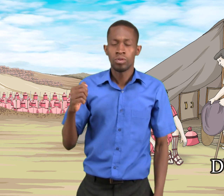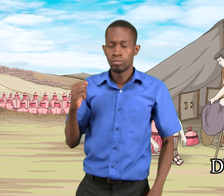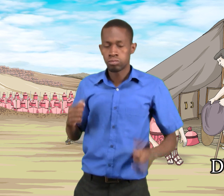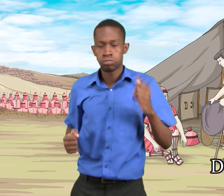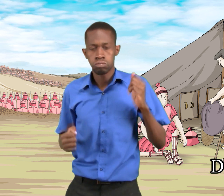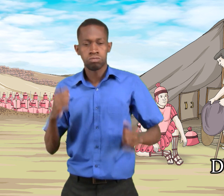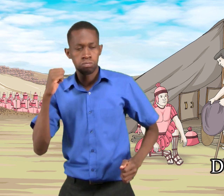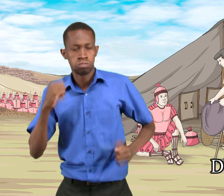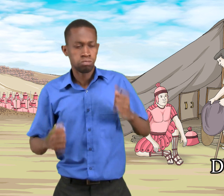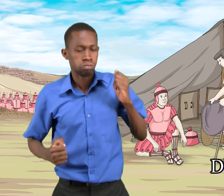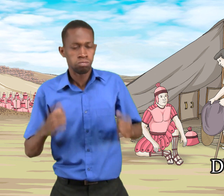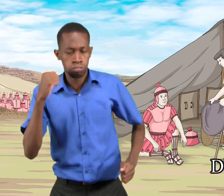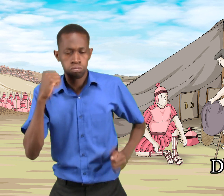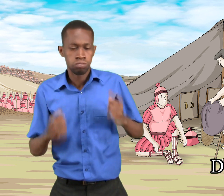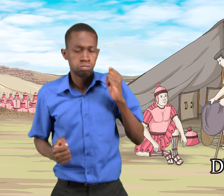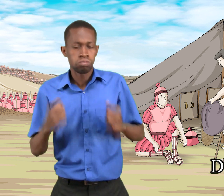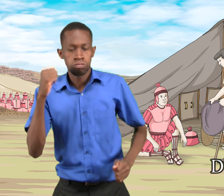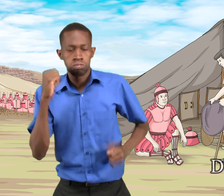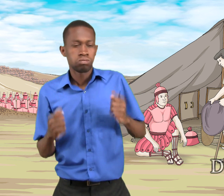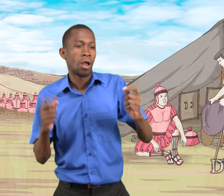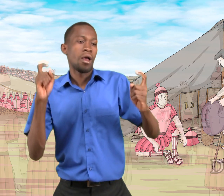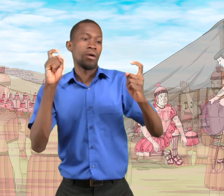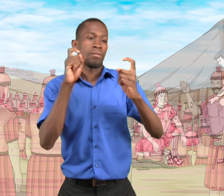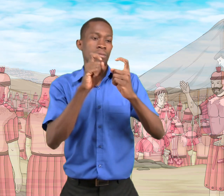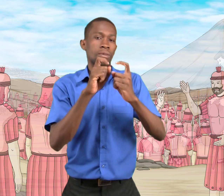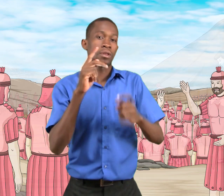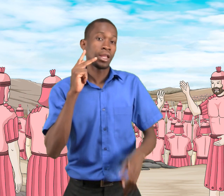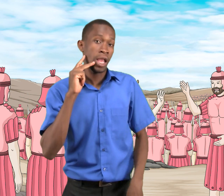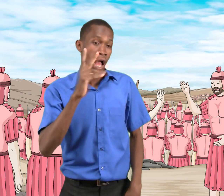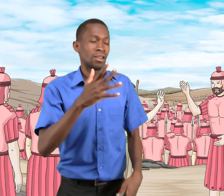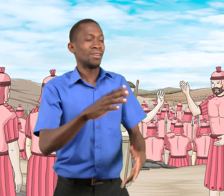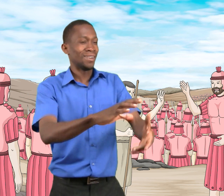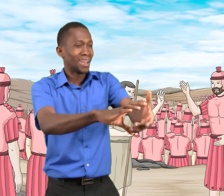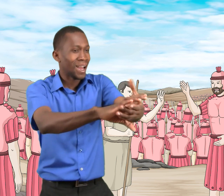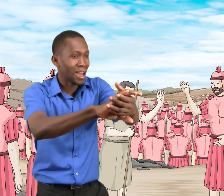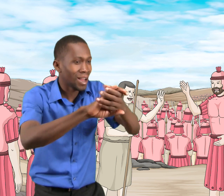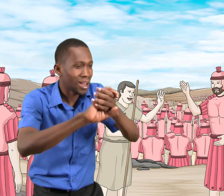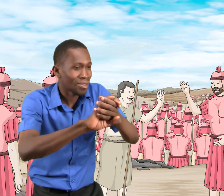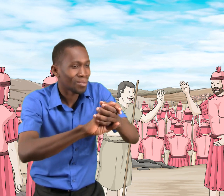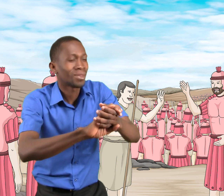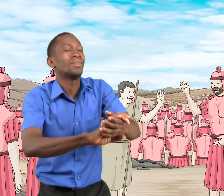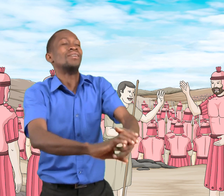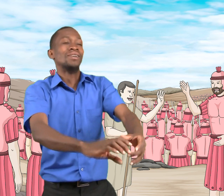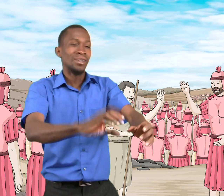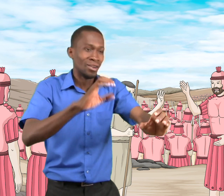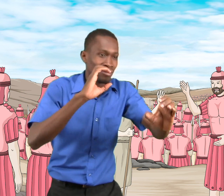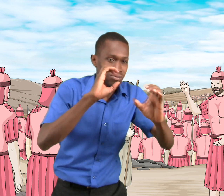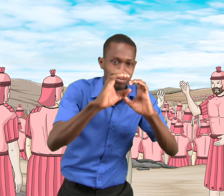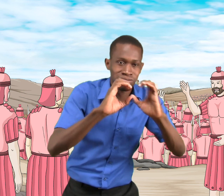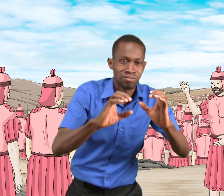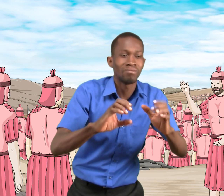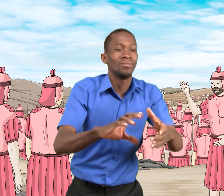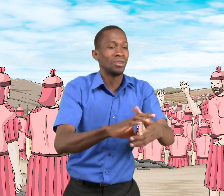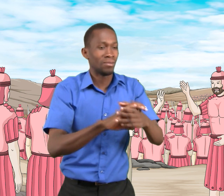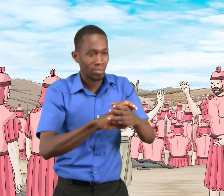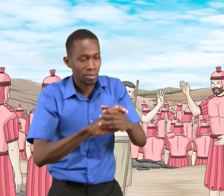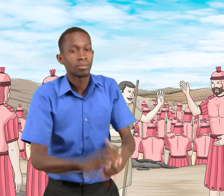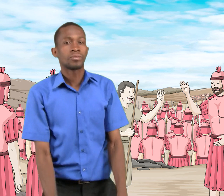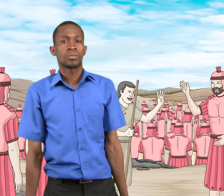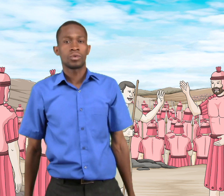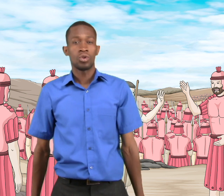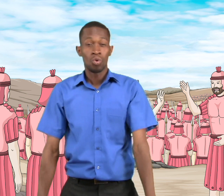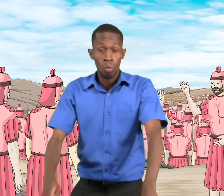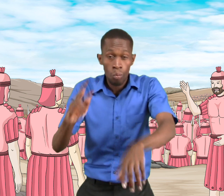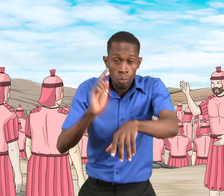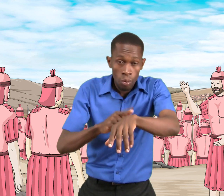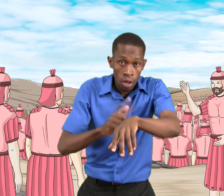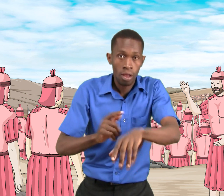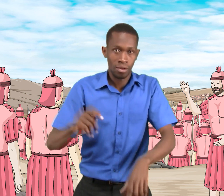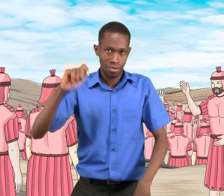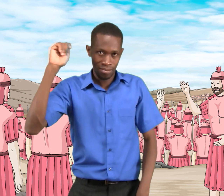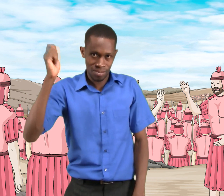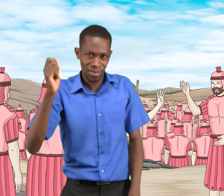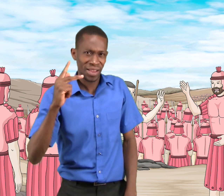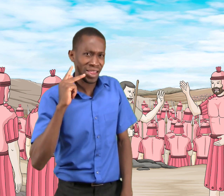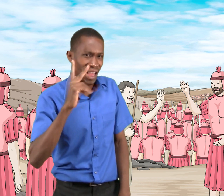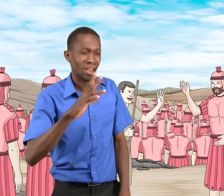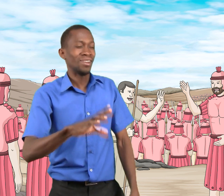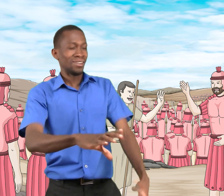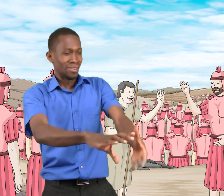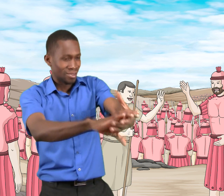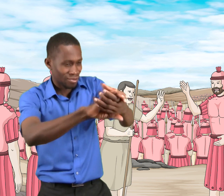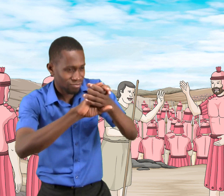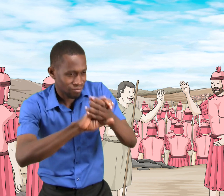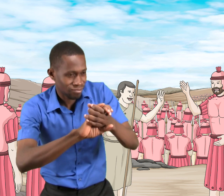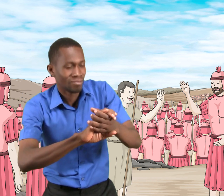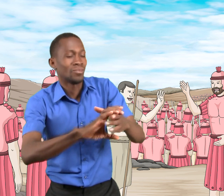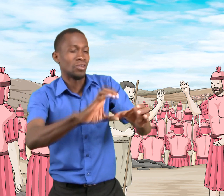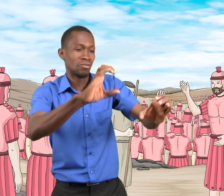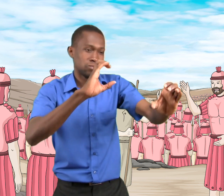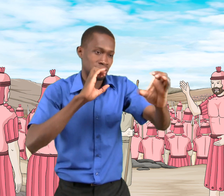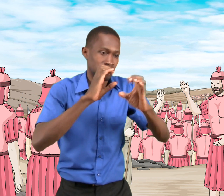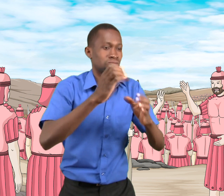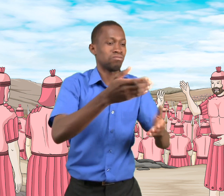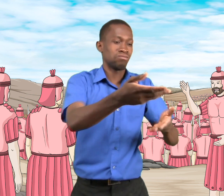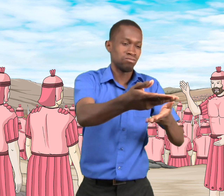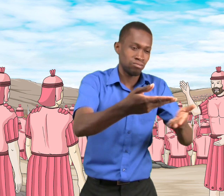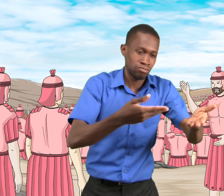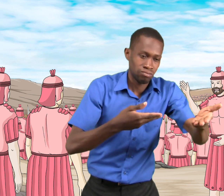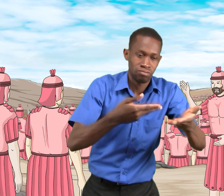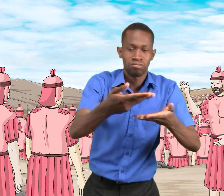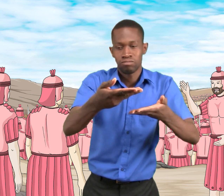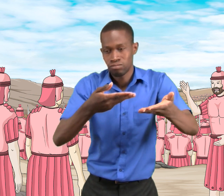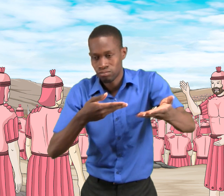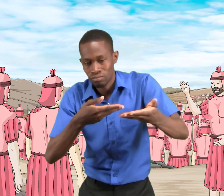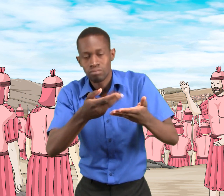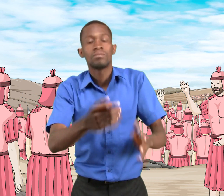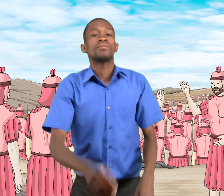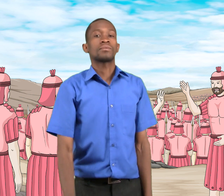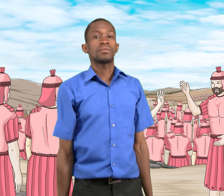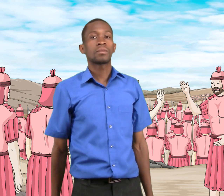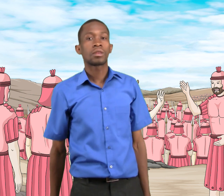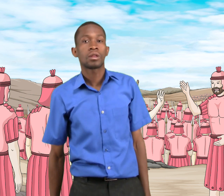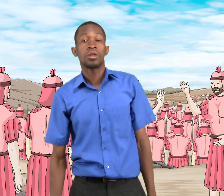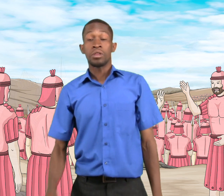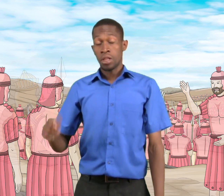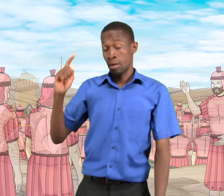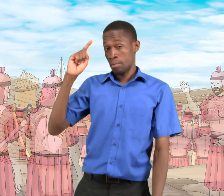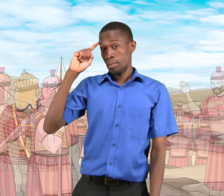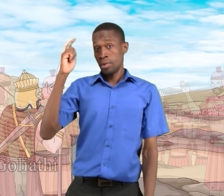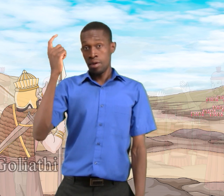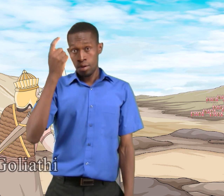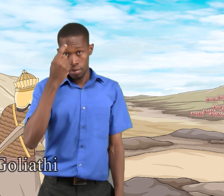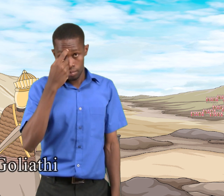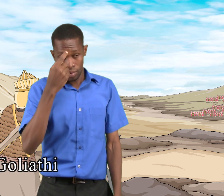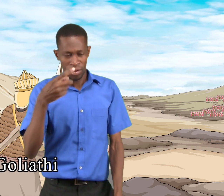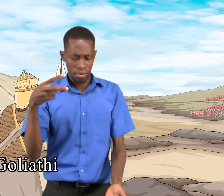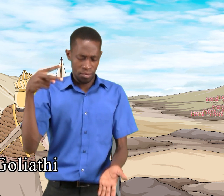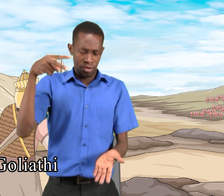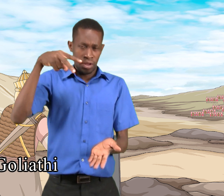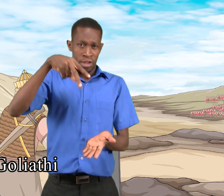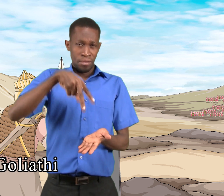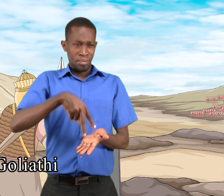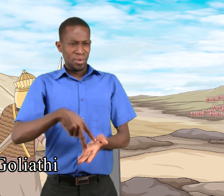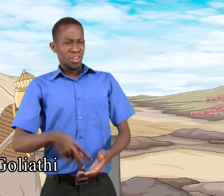When he arrived, he asked his brothers how they were doing.